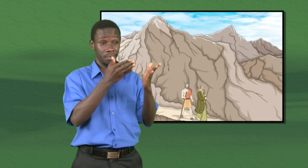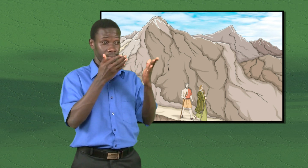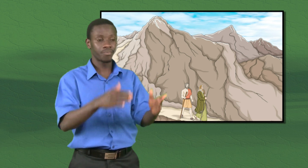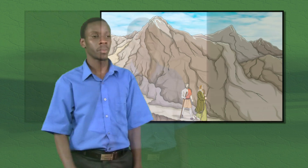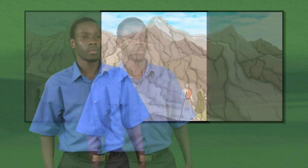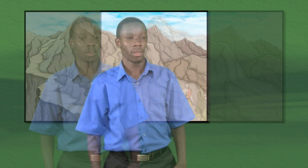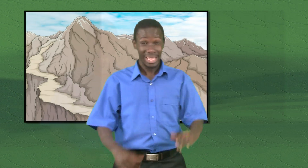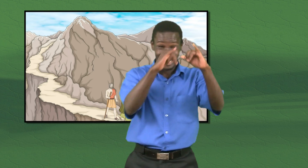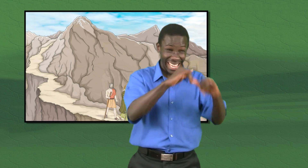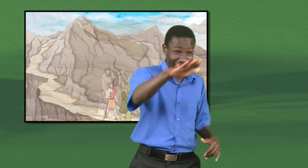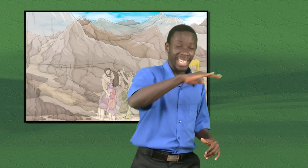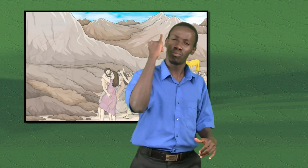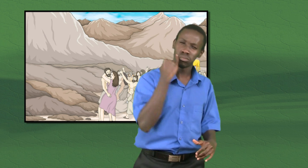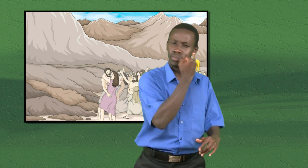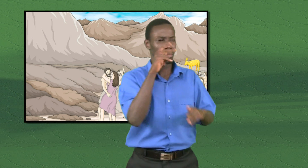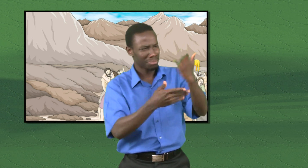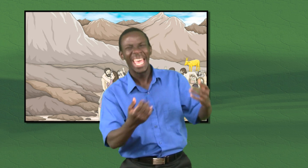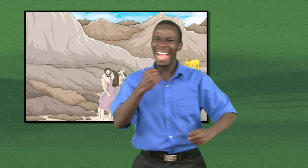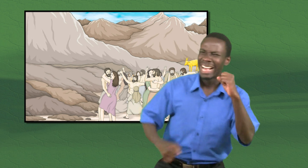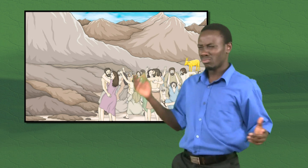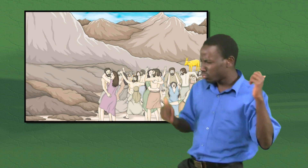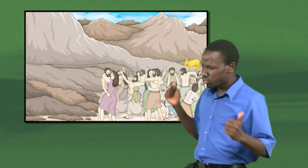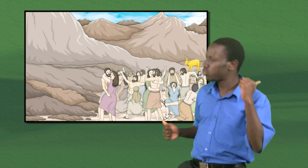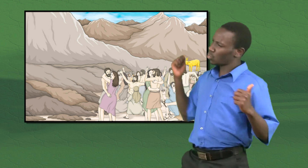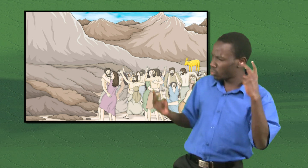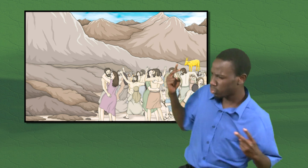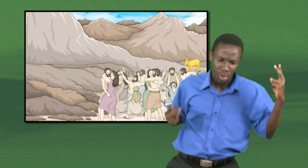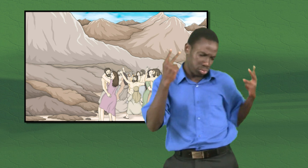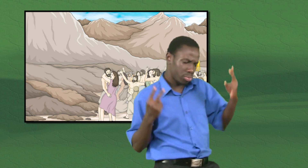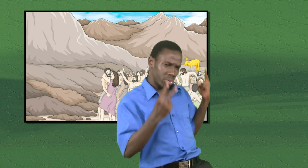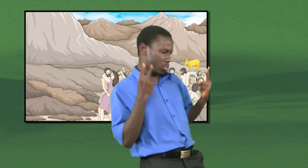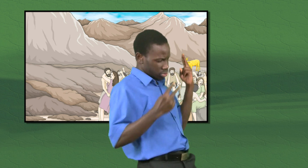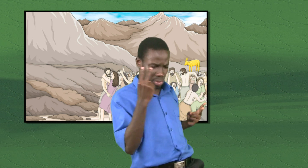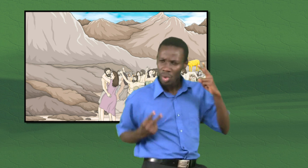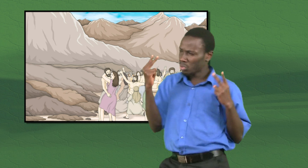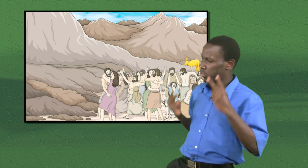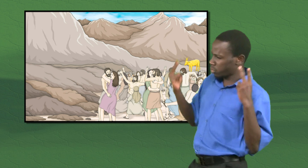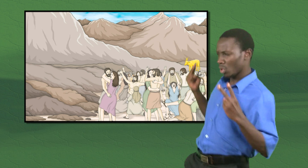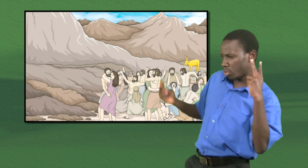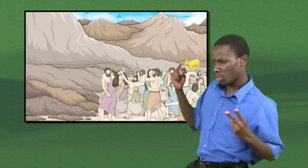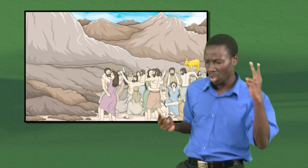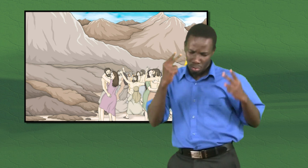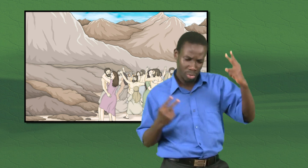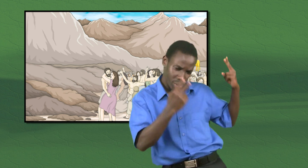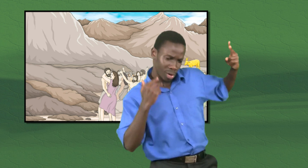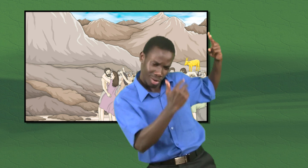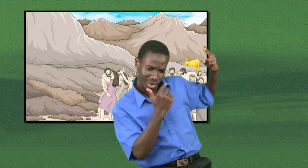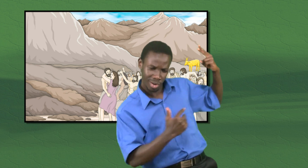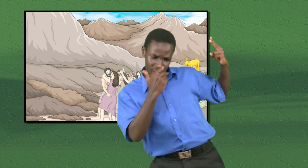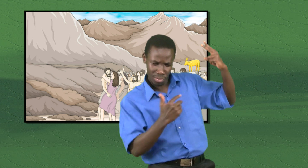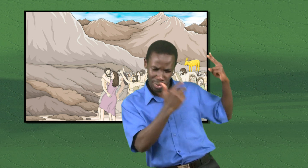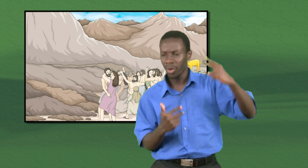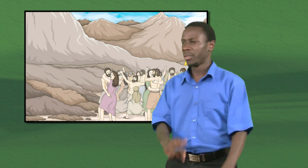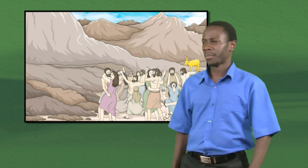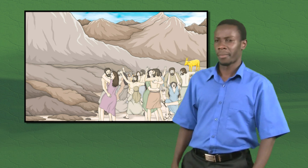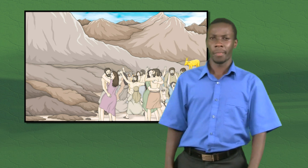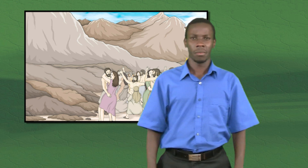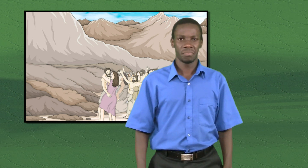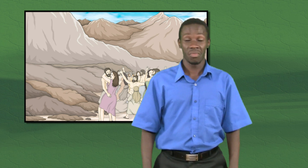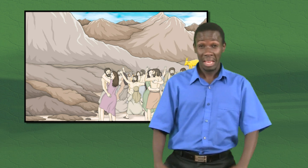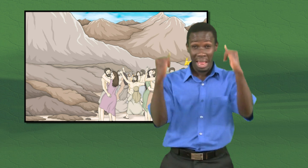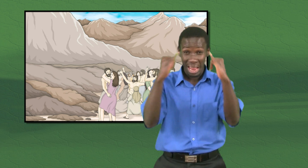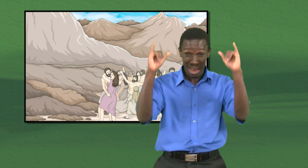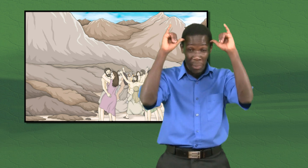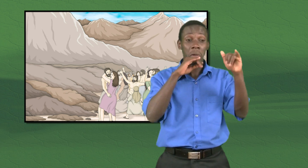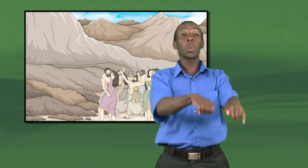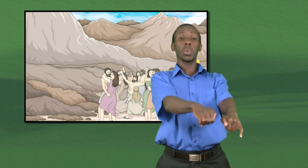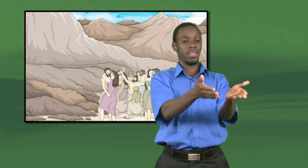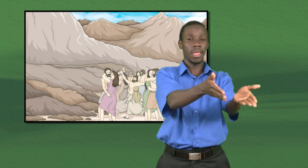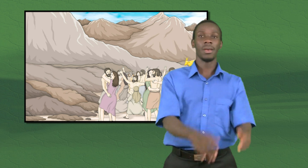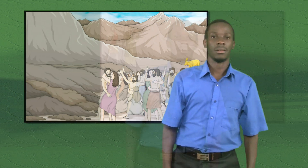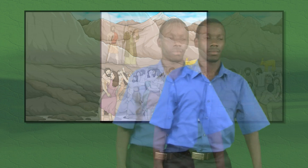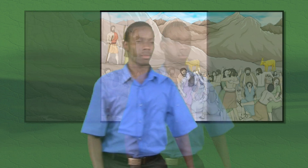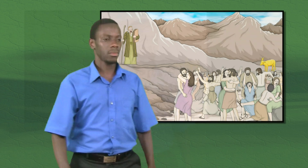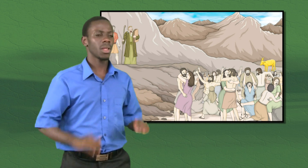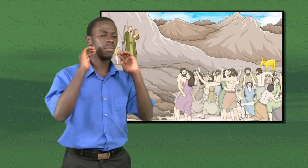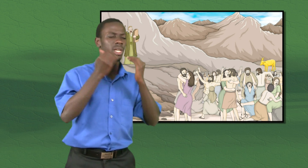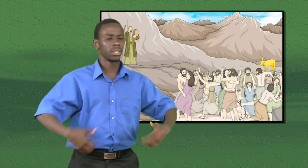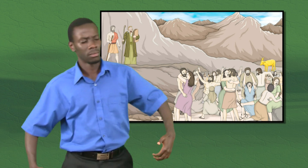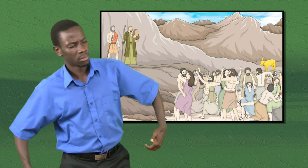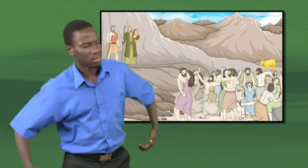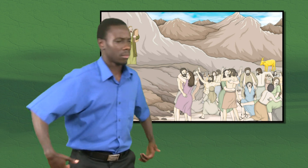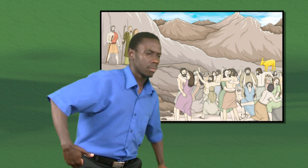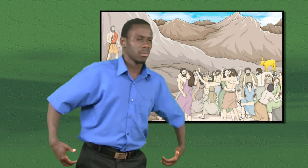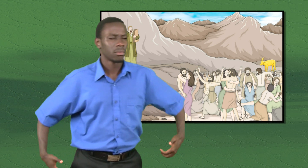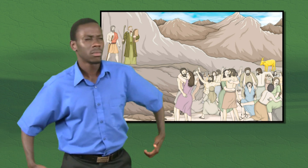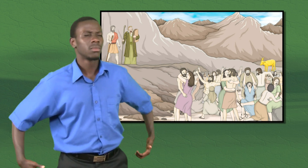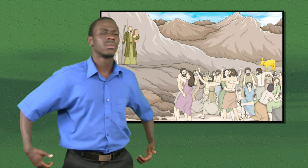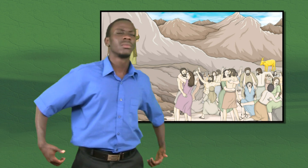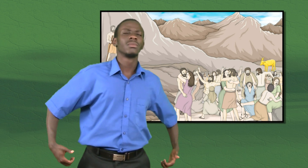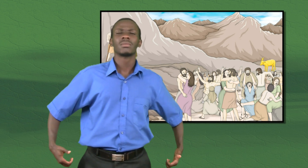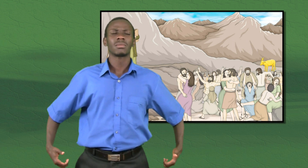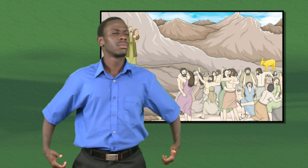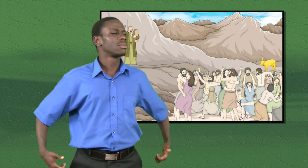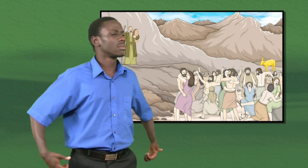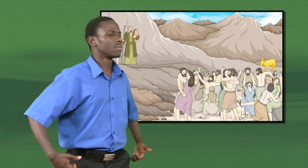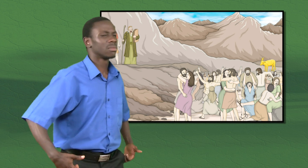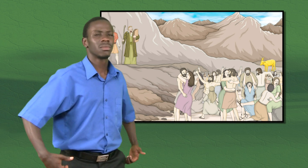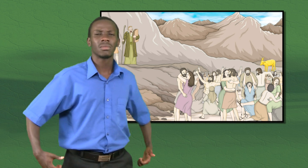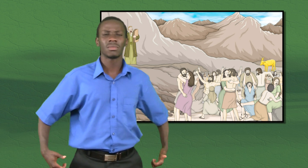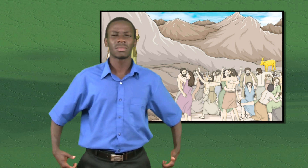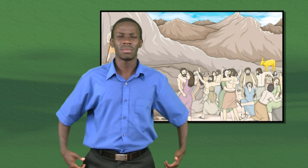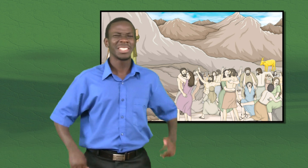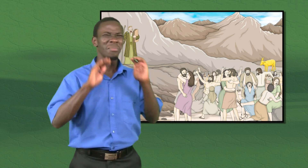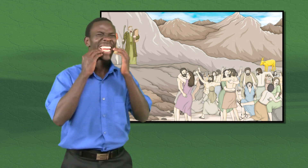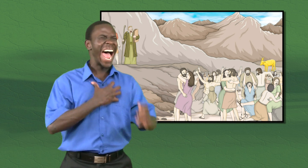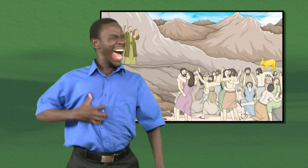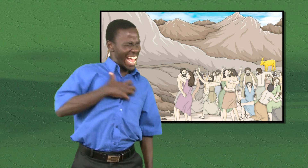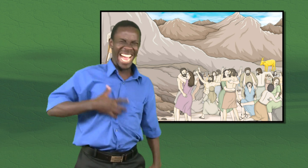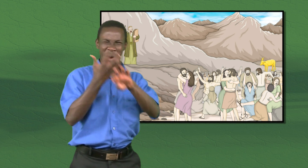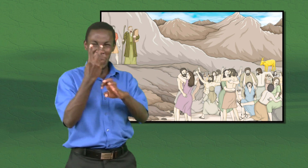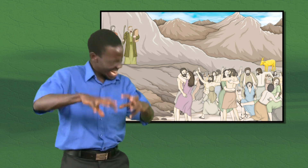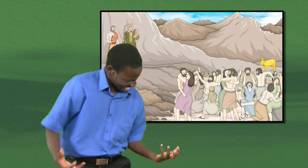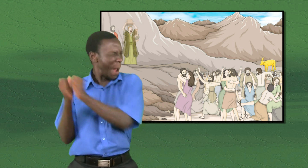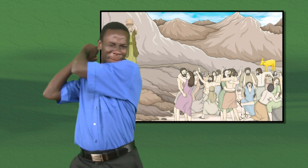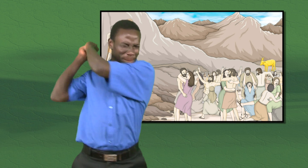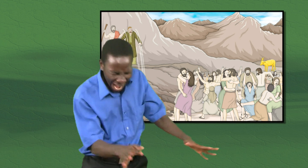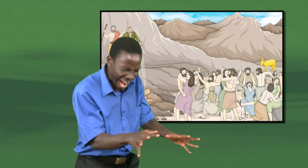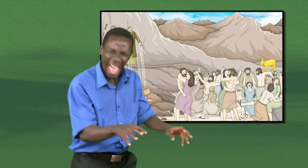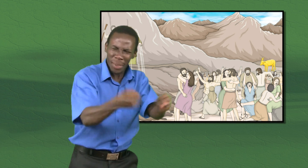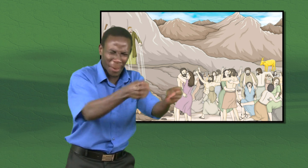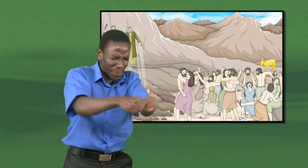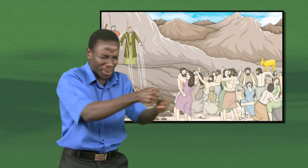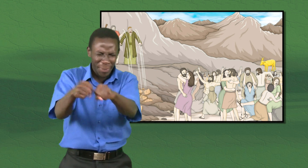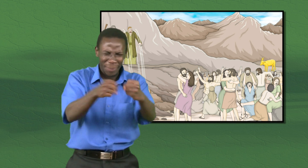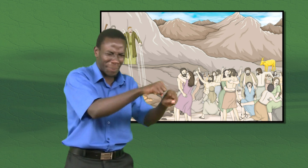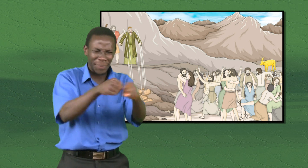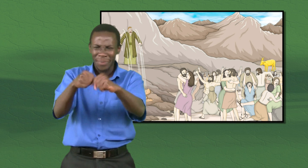As Moses approached the camp and saw the calf and the dancing, he burned with anger and threw the tablets out of his hands, shattering them at the base of the mountain.